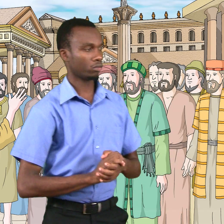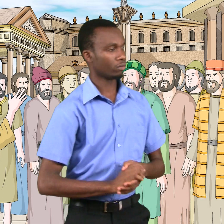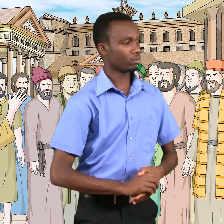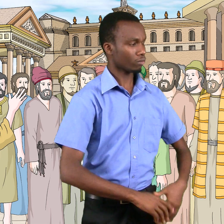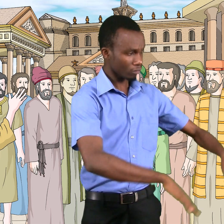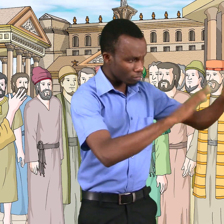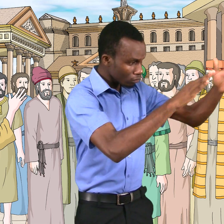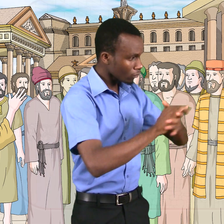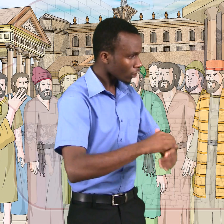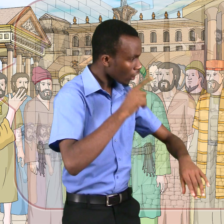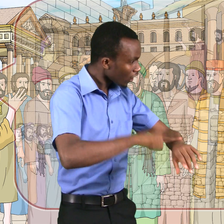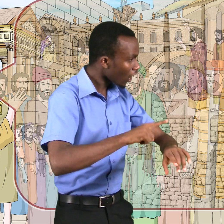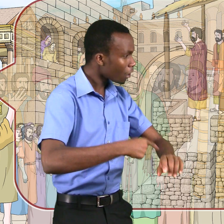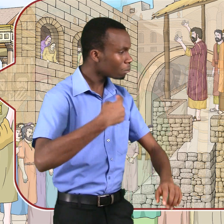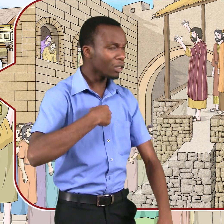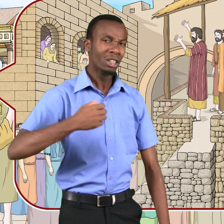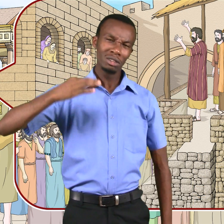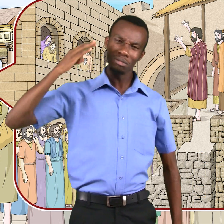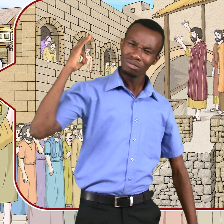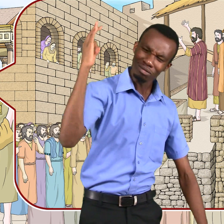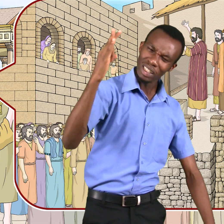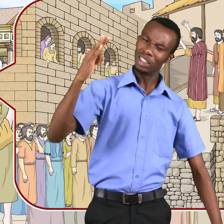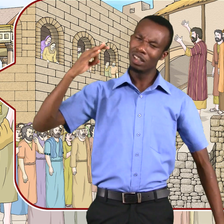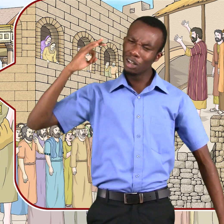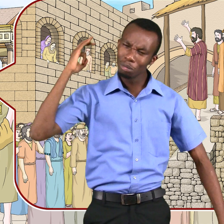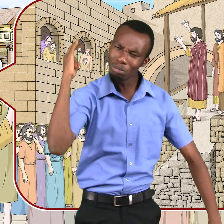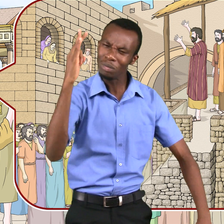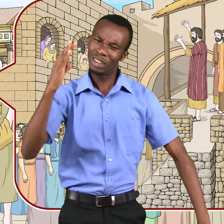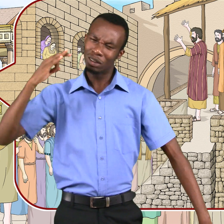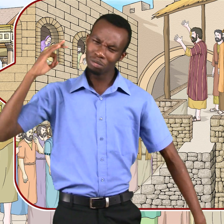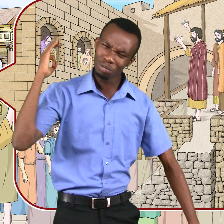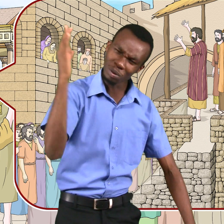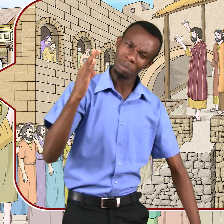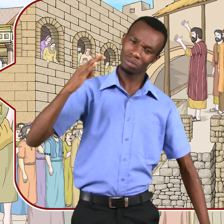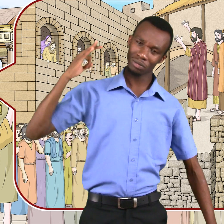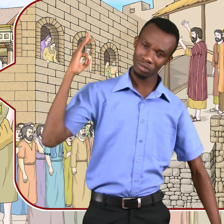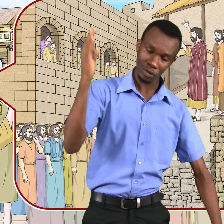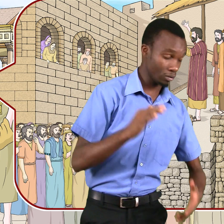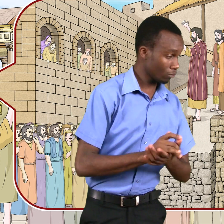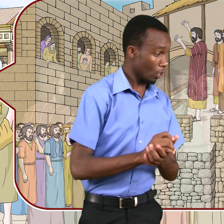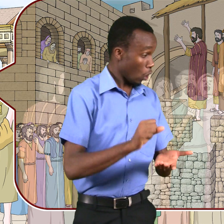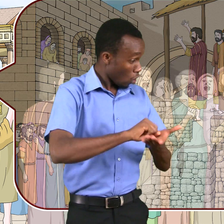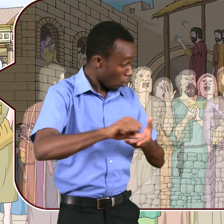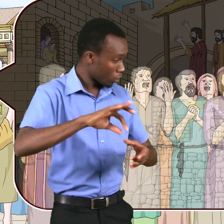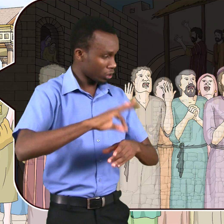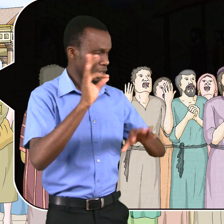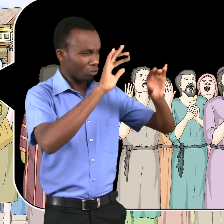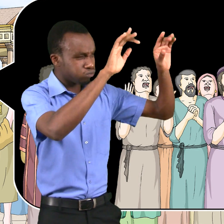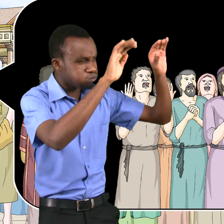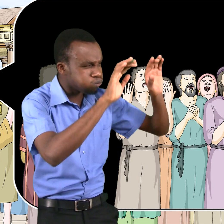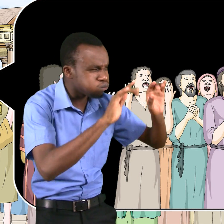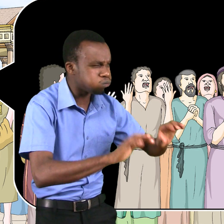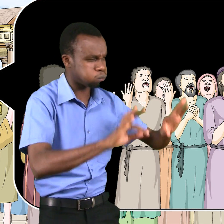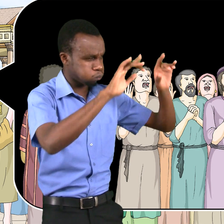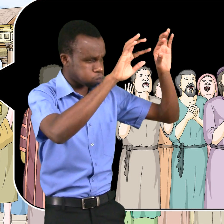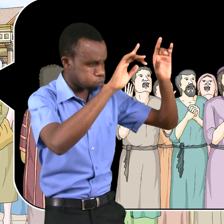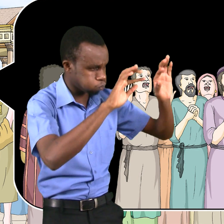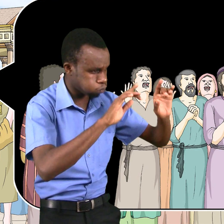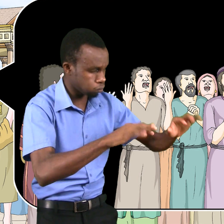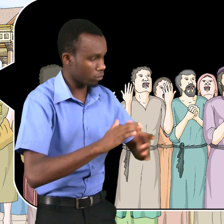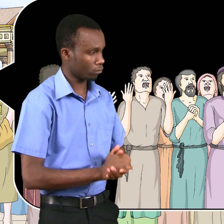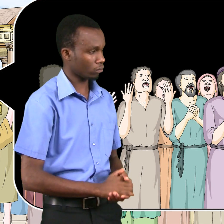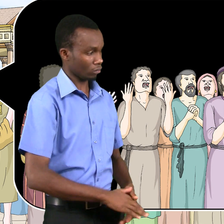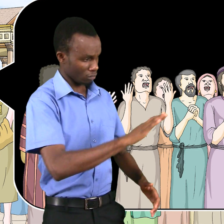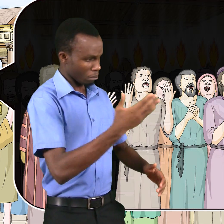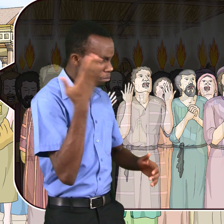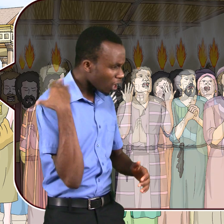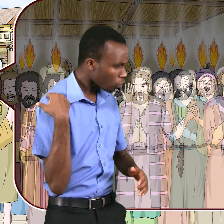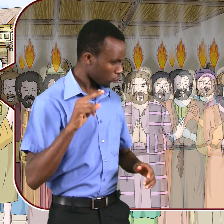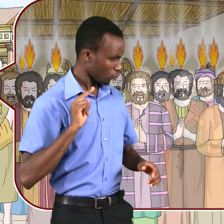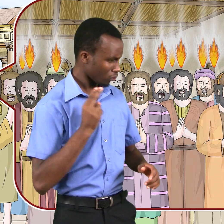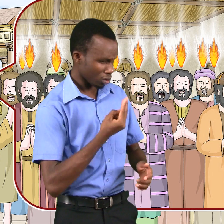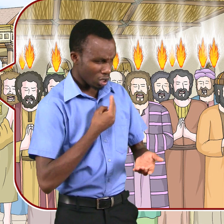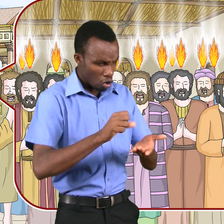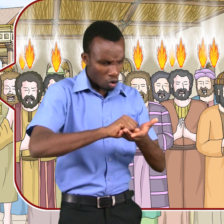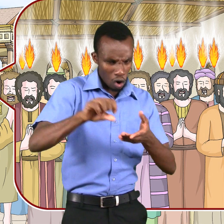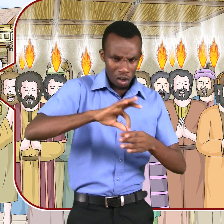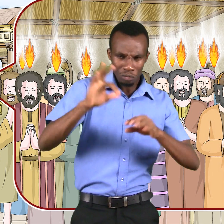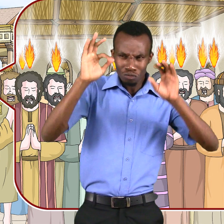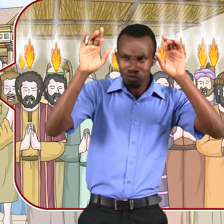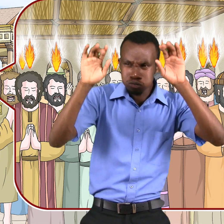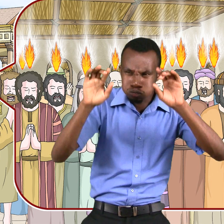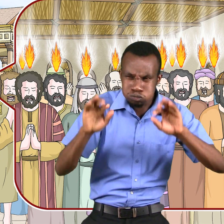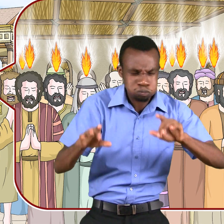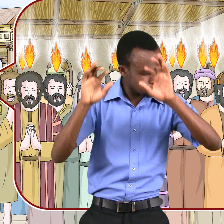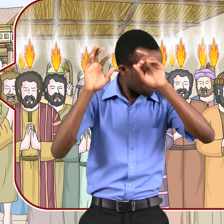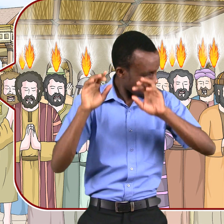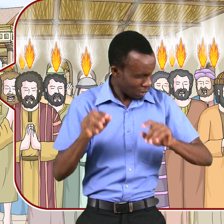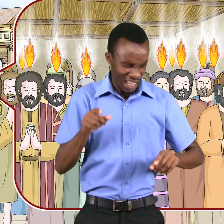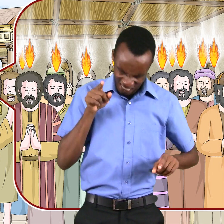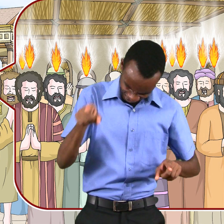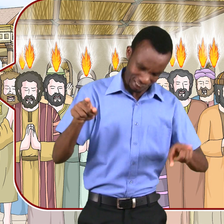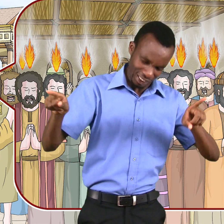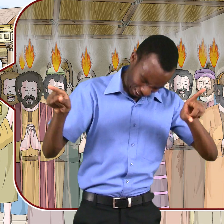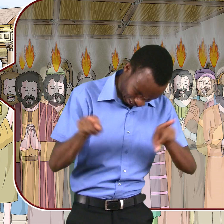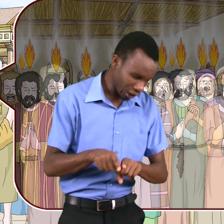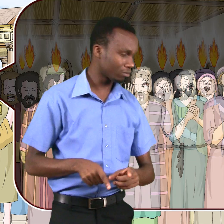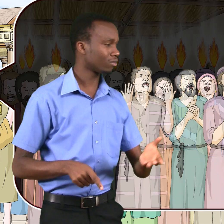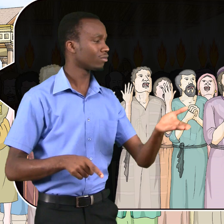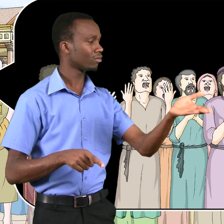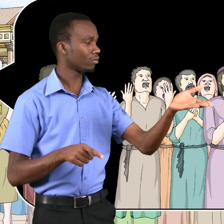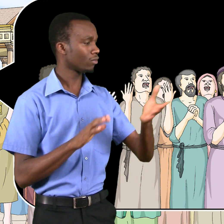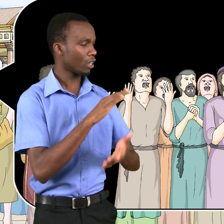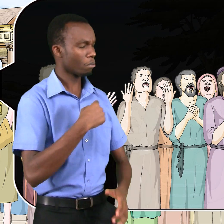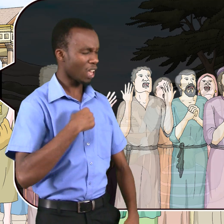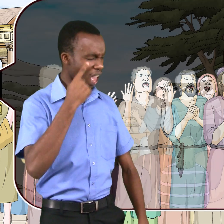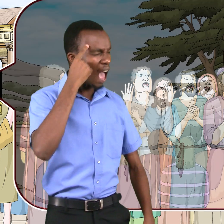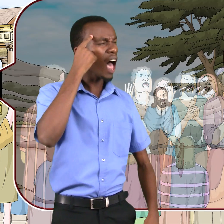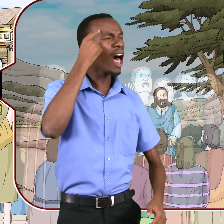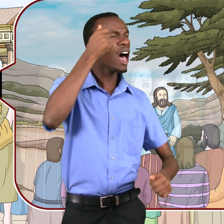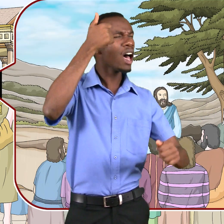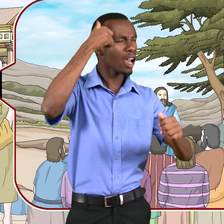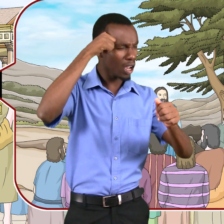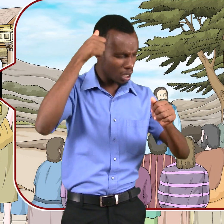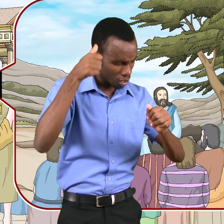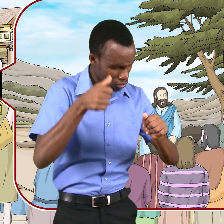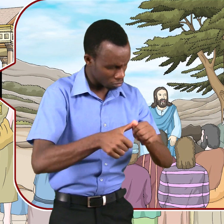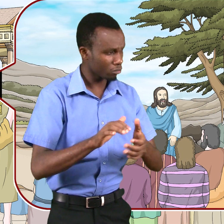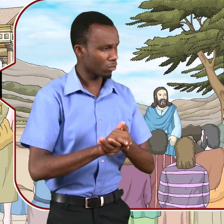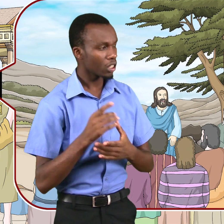As I began to speak, the Holy Spirit fell upon them, just as He had fallen upon us at the beginning.